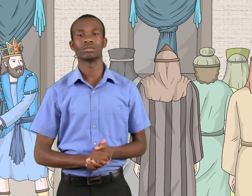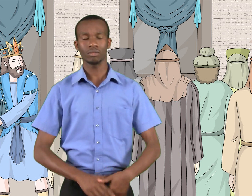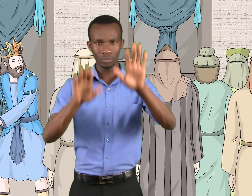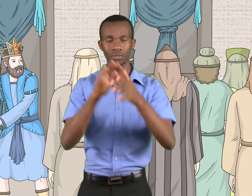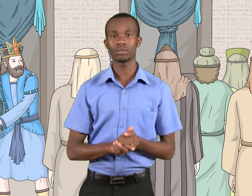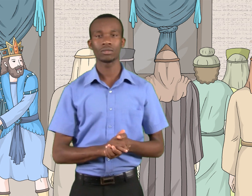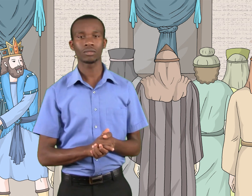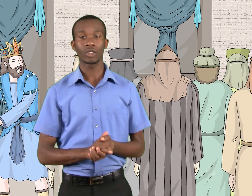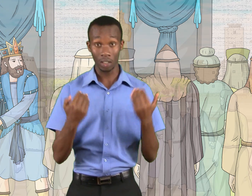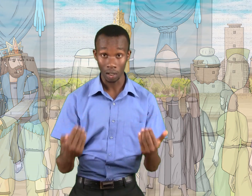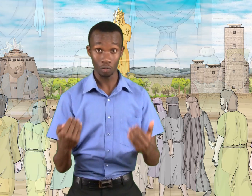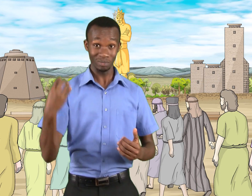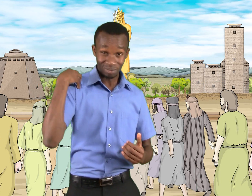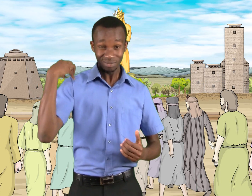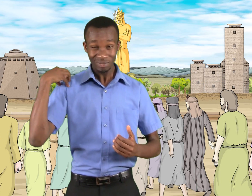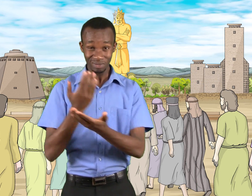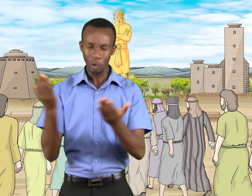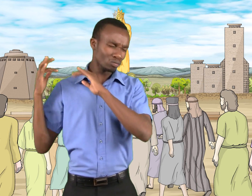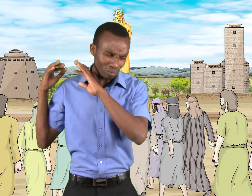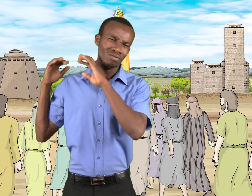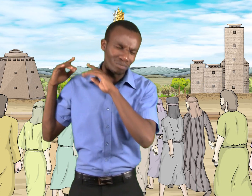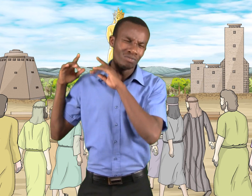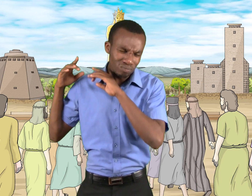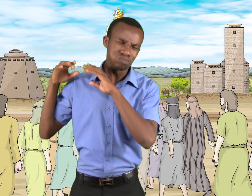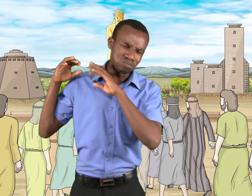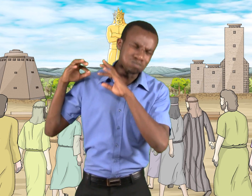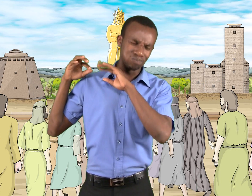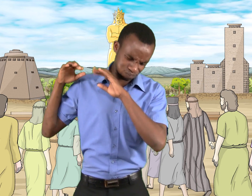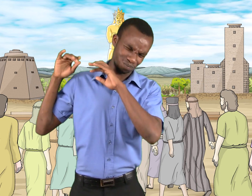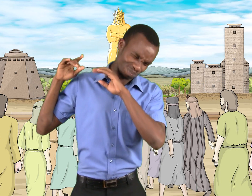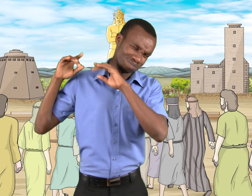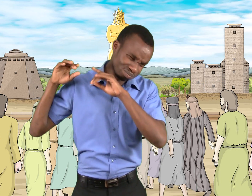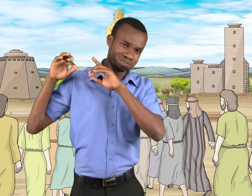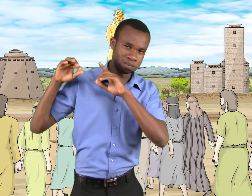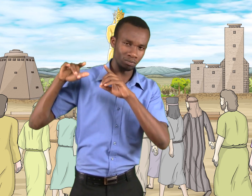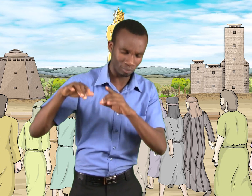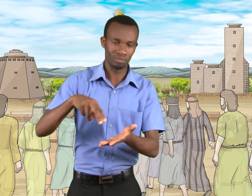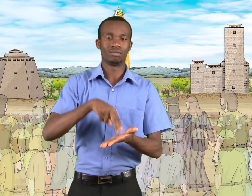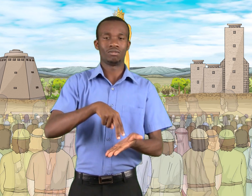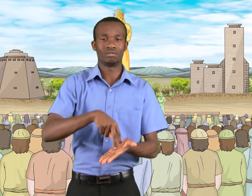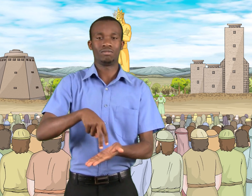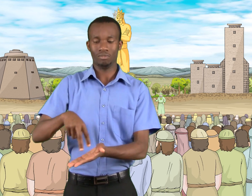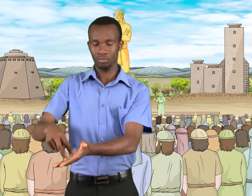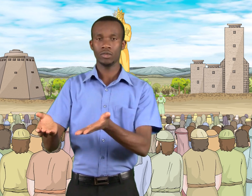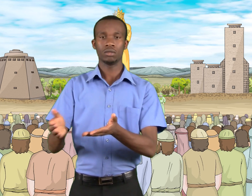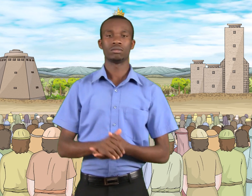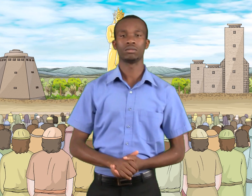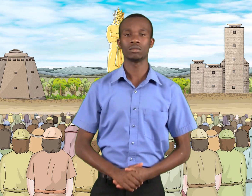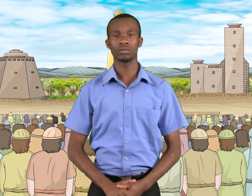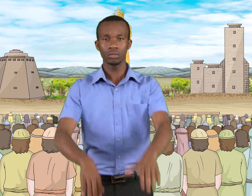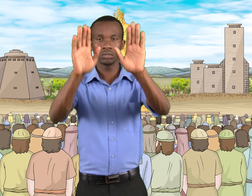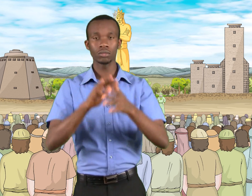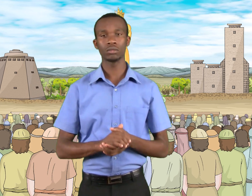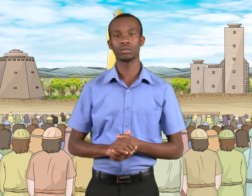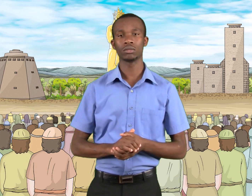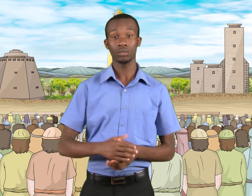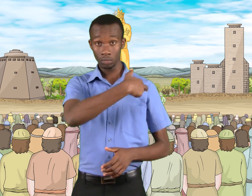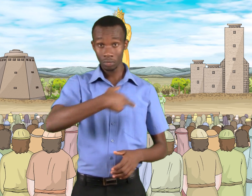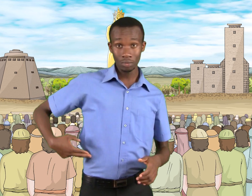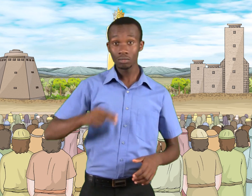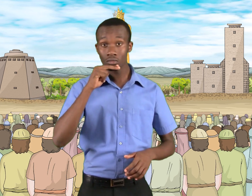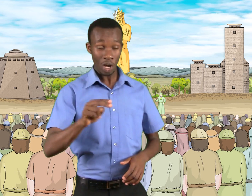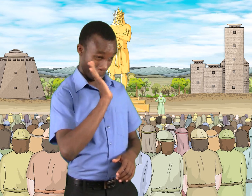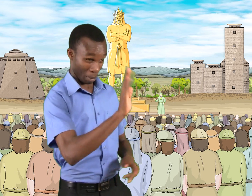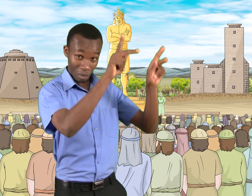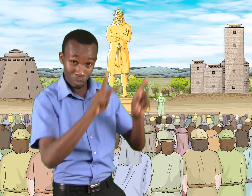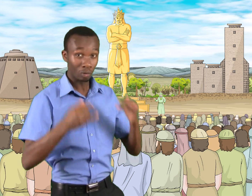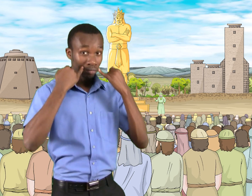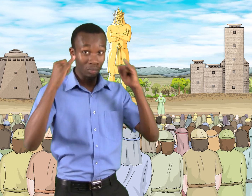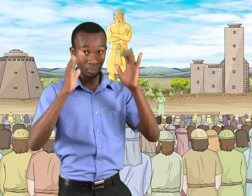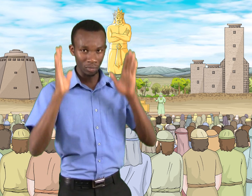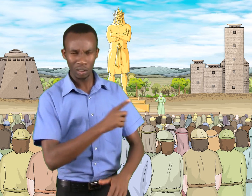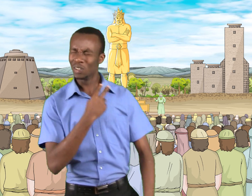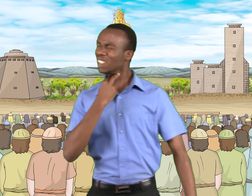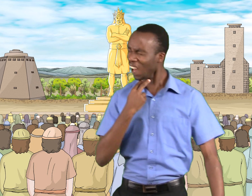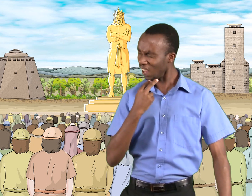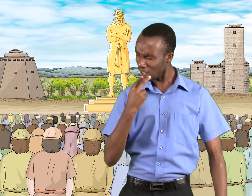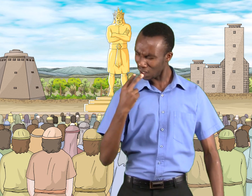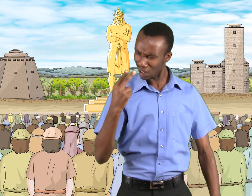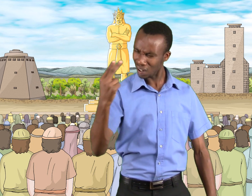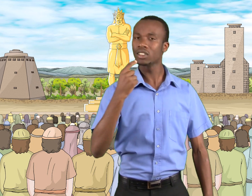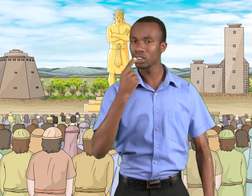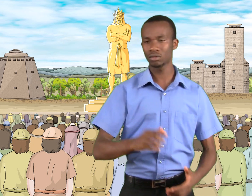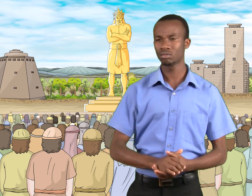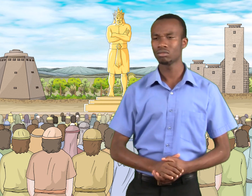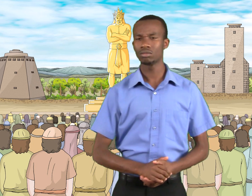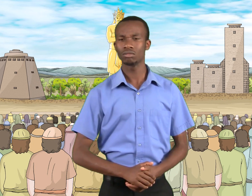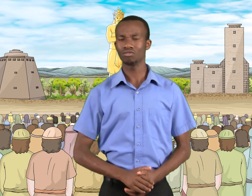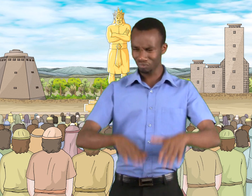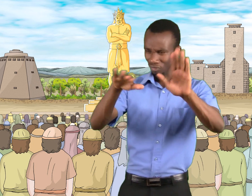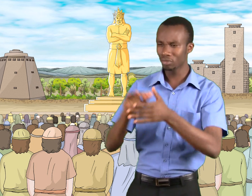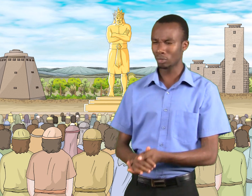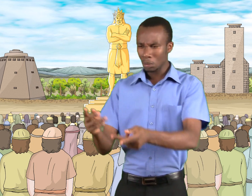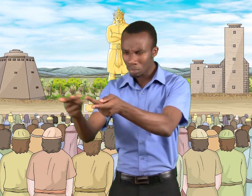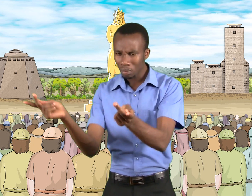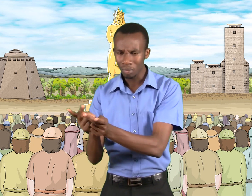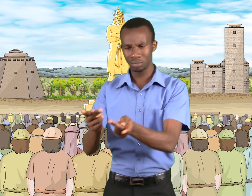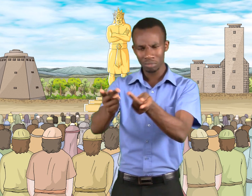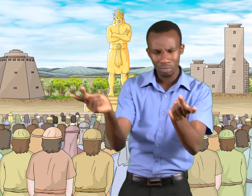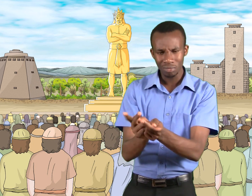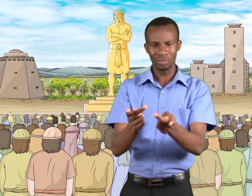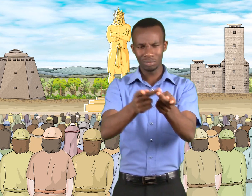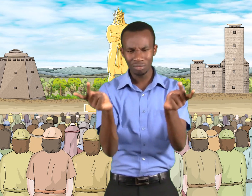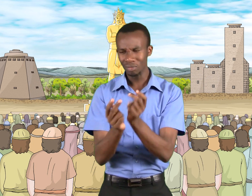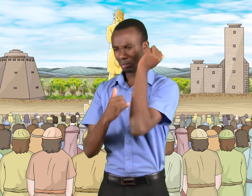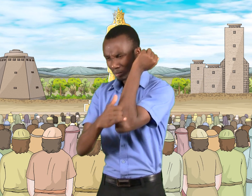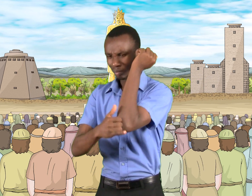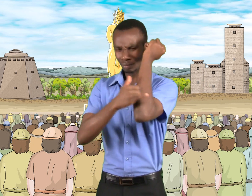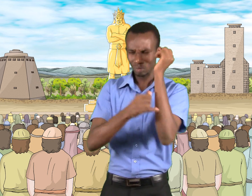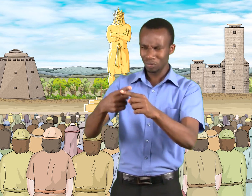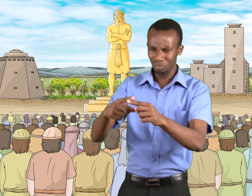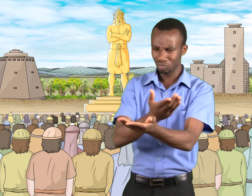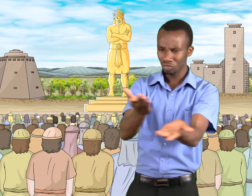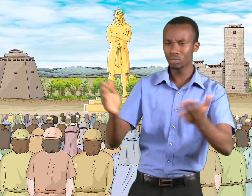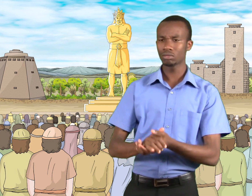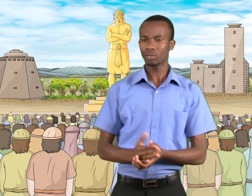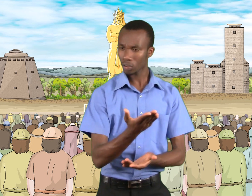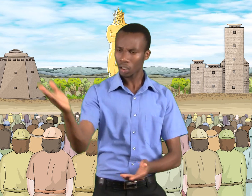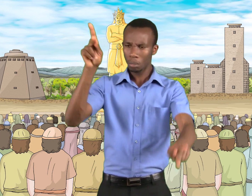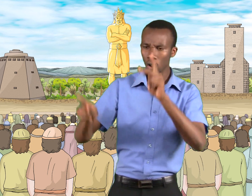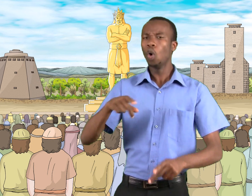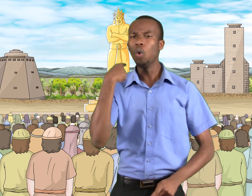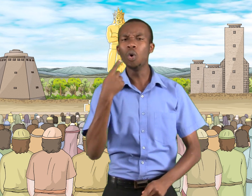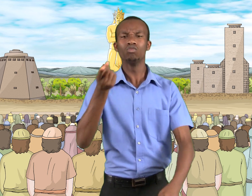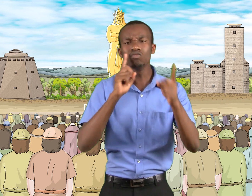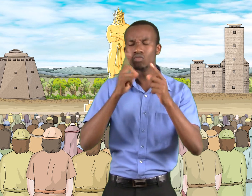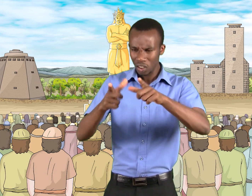So the satraps, prefects, governors, advisers, treasurers, judges, magistrates, and all the rulers of the provinces assembled for the dedication of the statue that King Nebuchadnezzar had set up, and they stood before it.